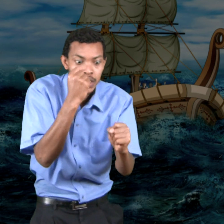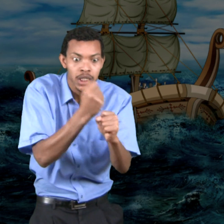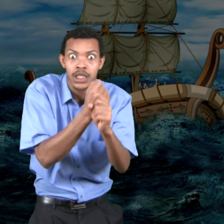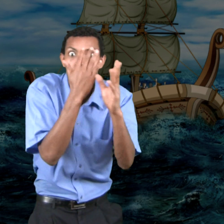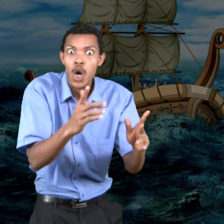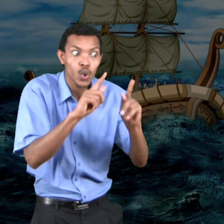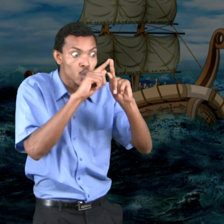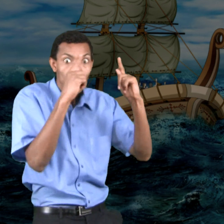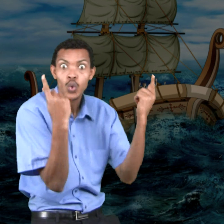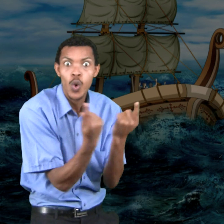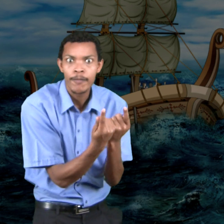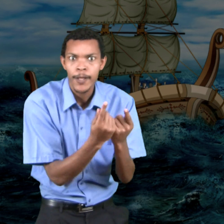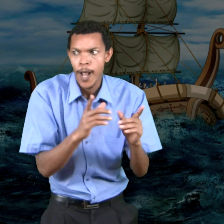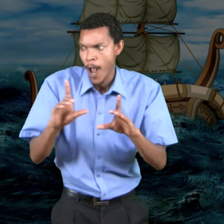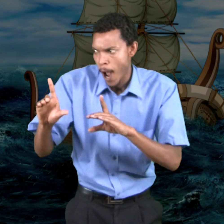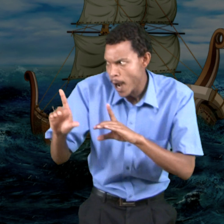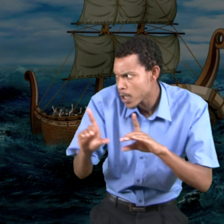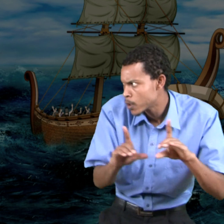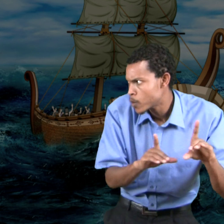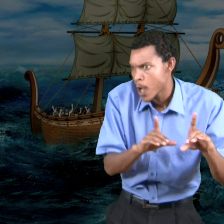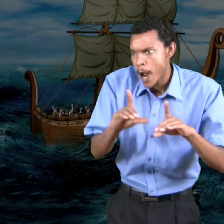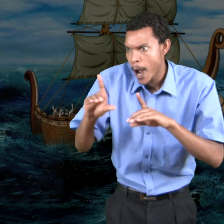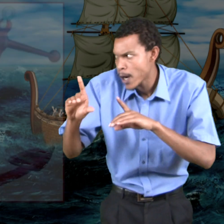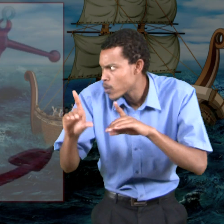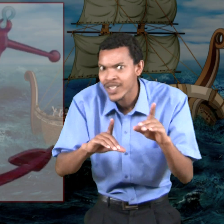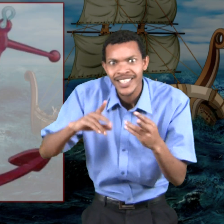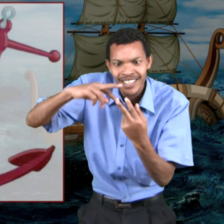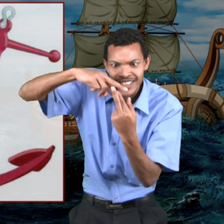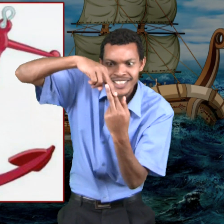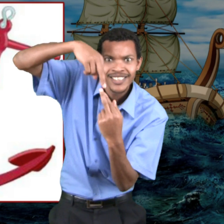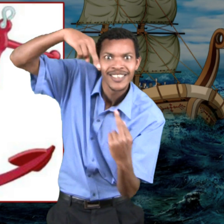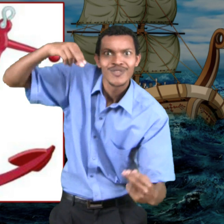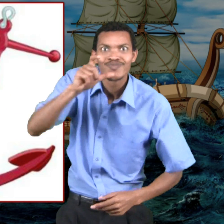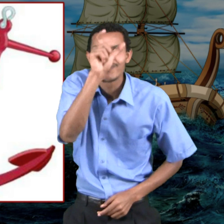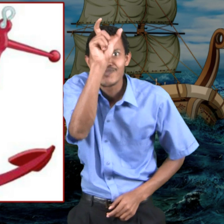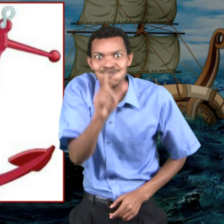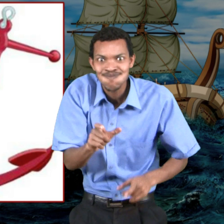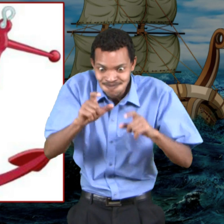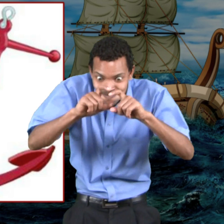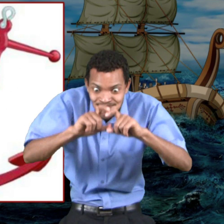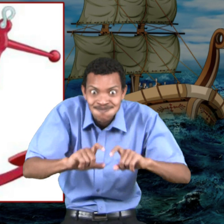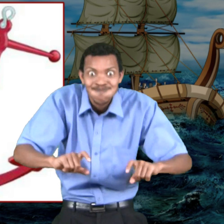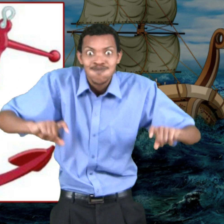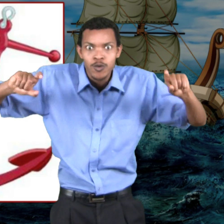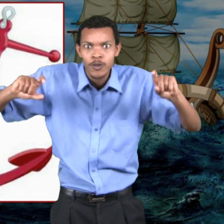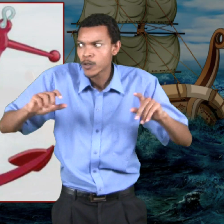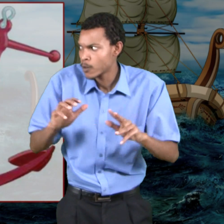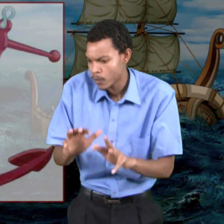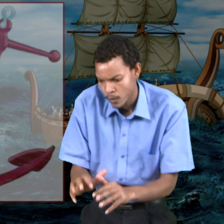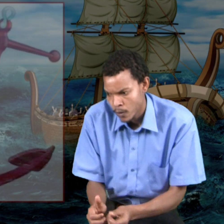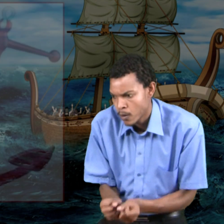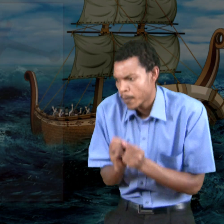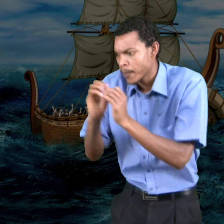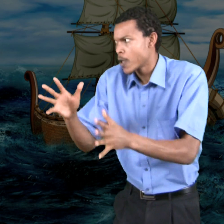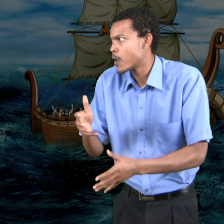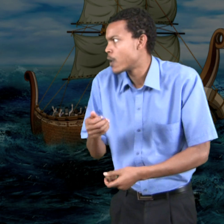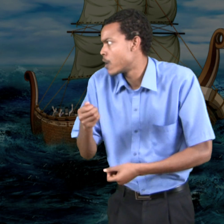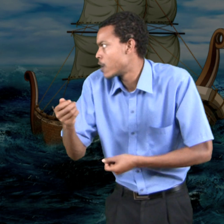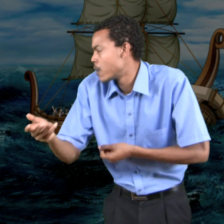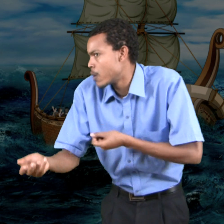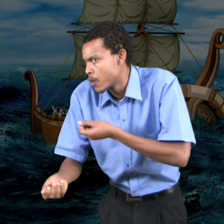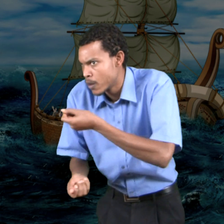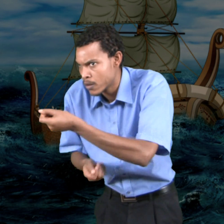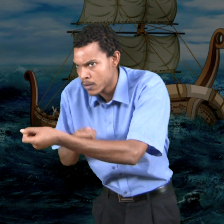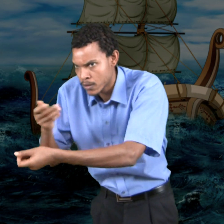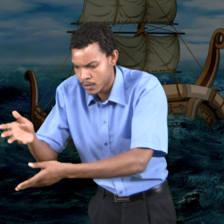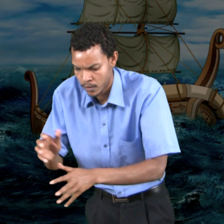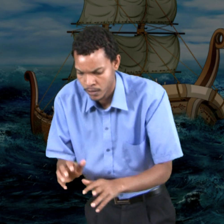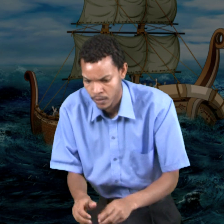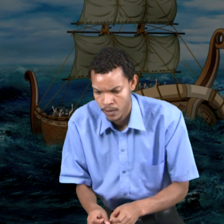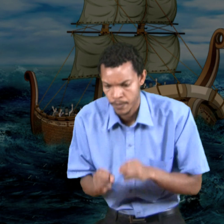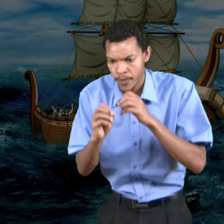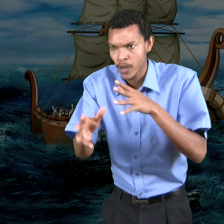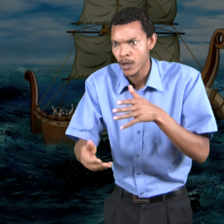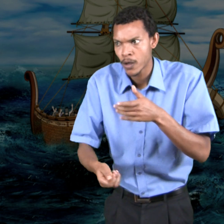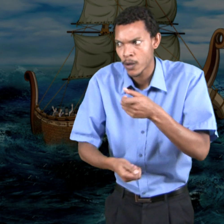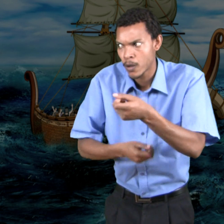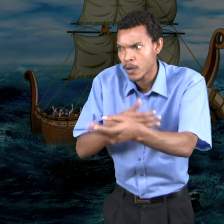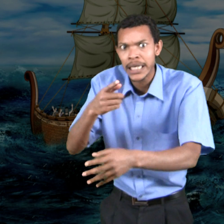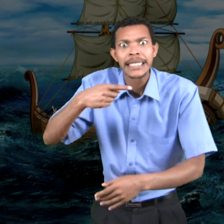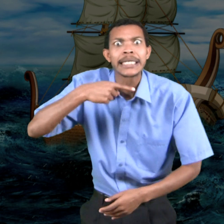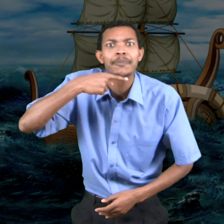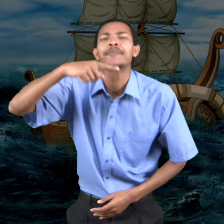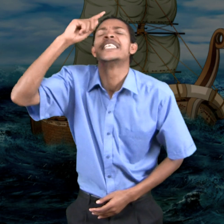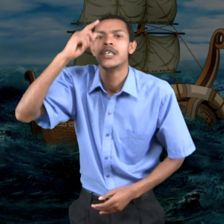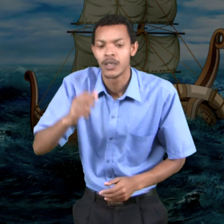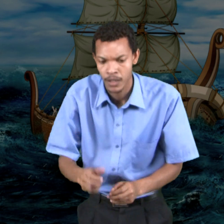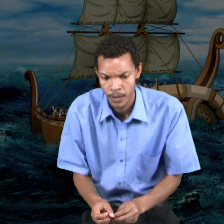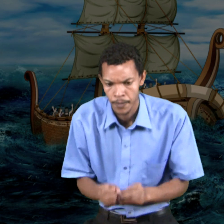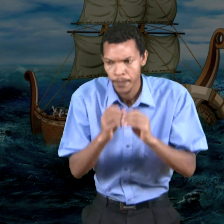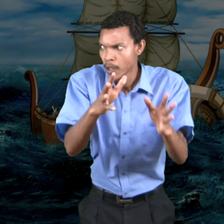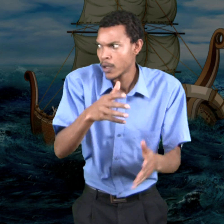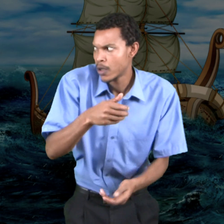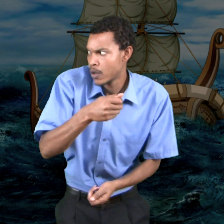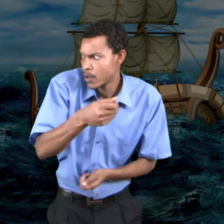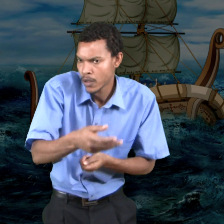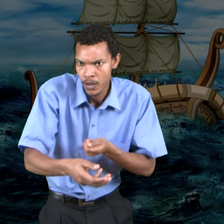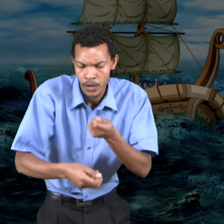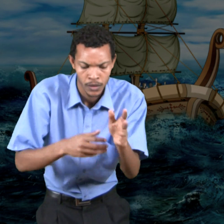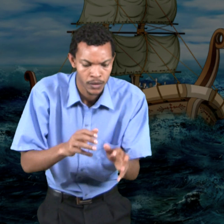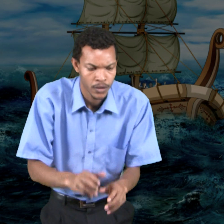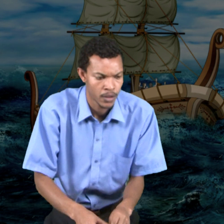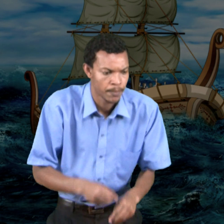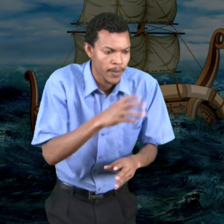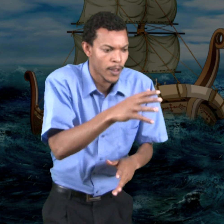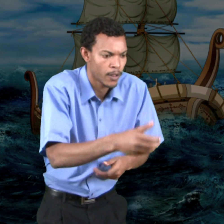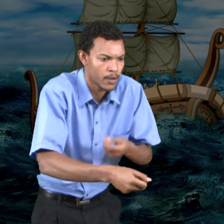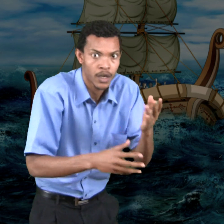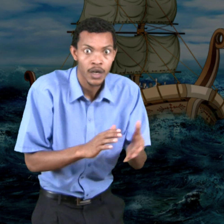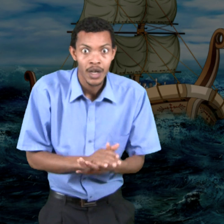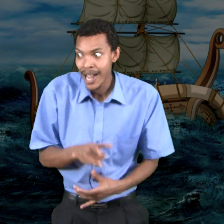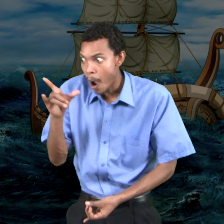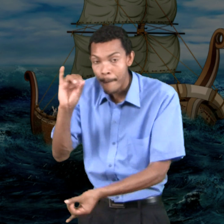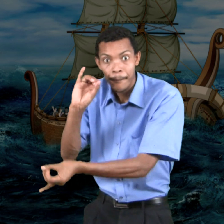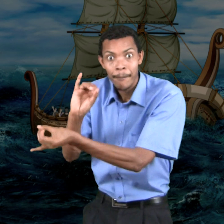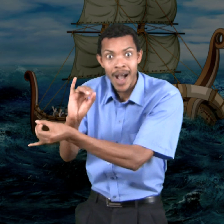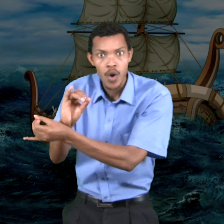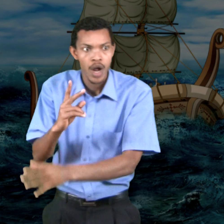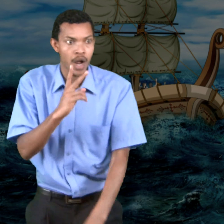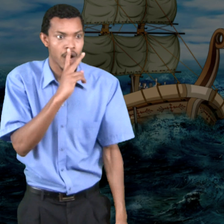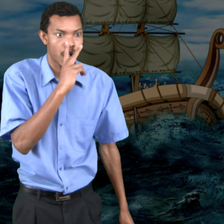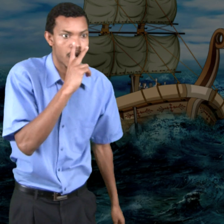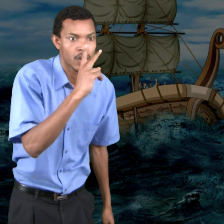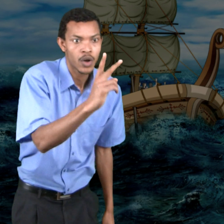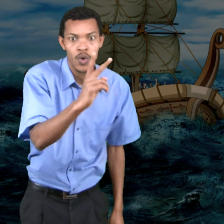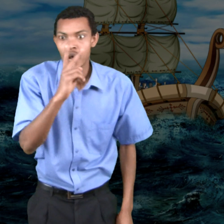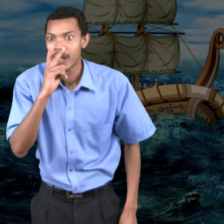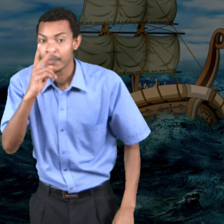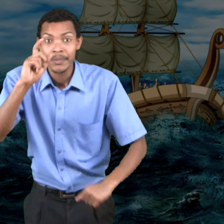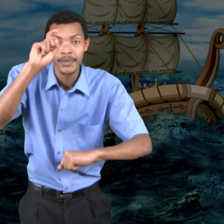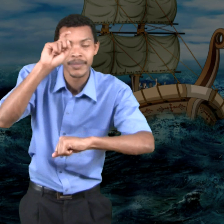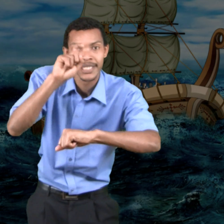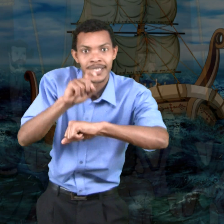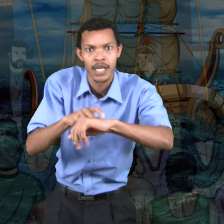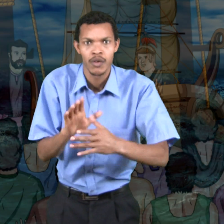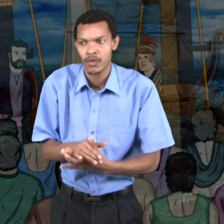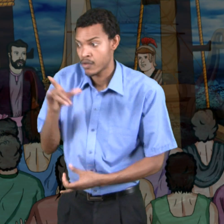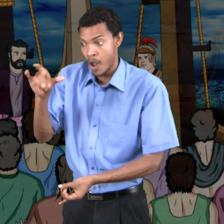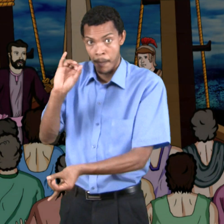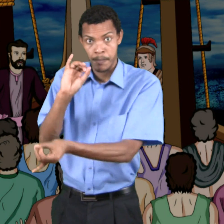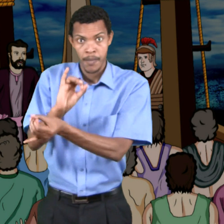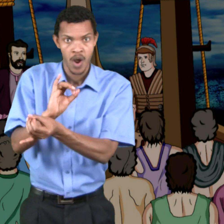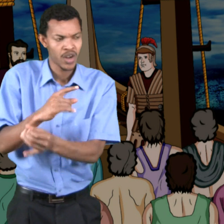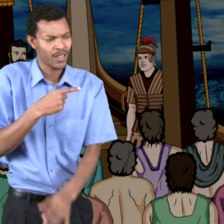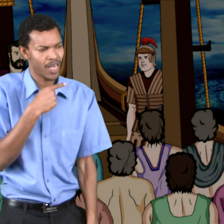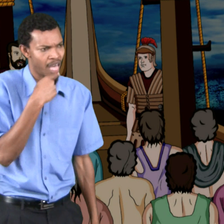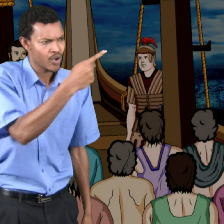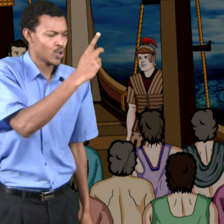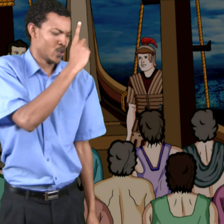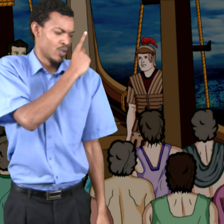Pretending to lower anchors from the bow, they let the lifeboat down into the sea.